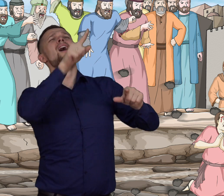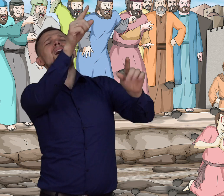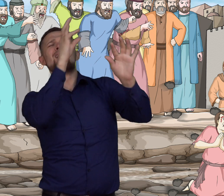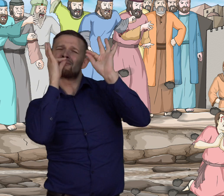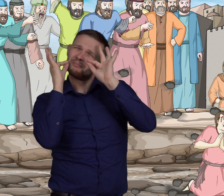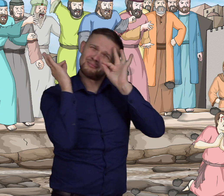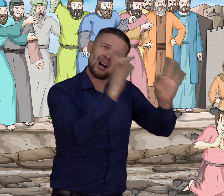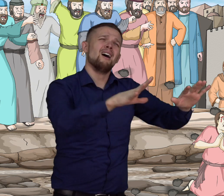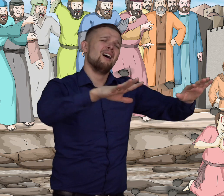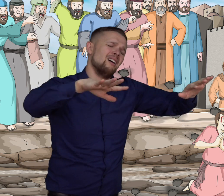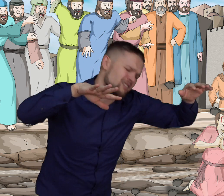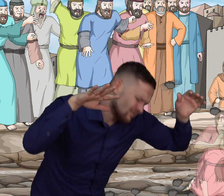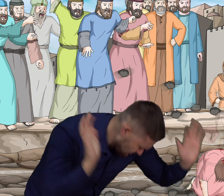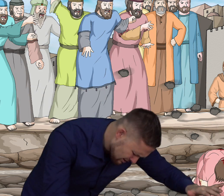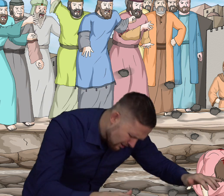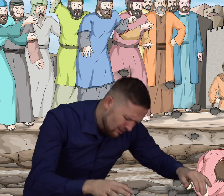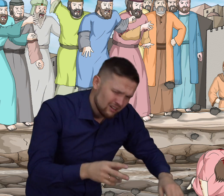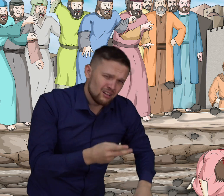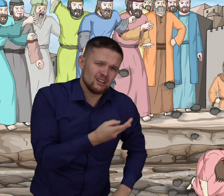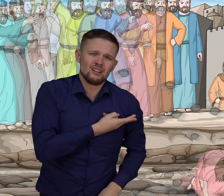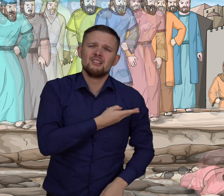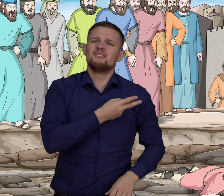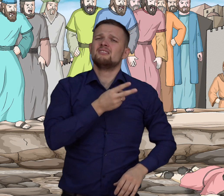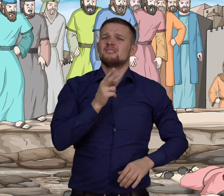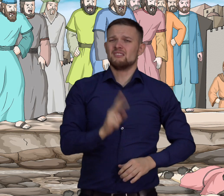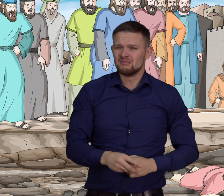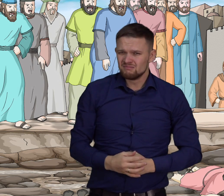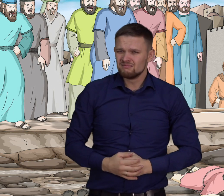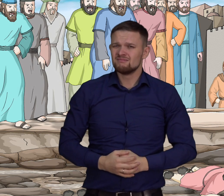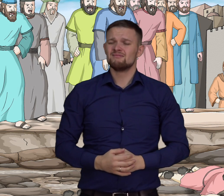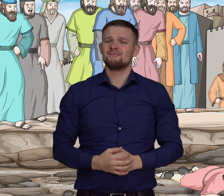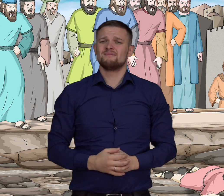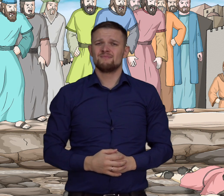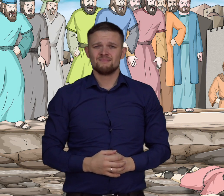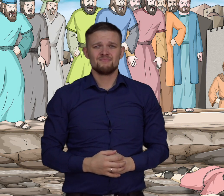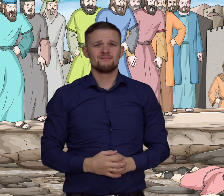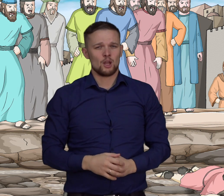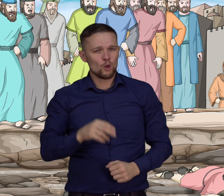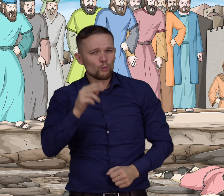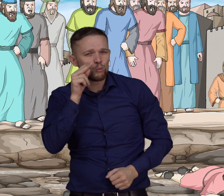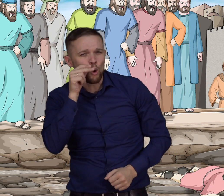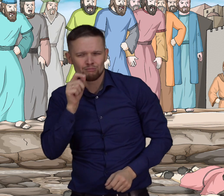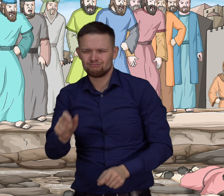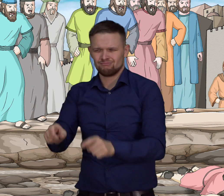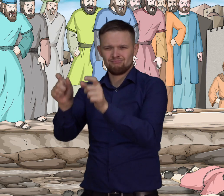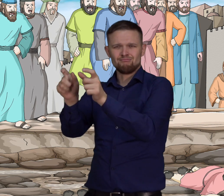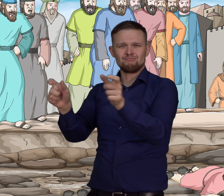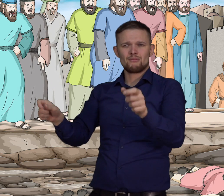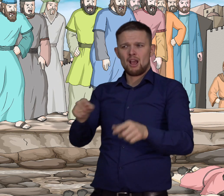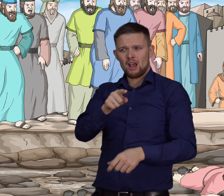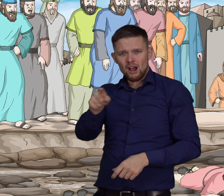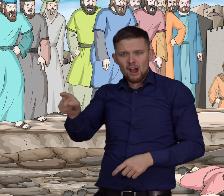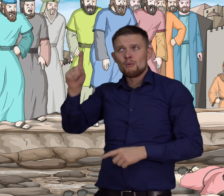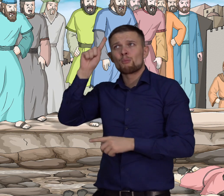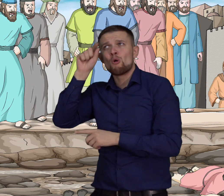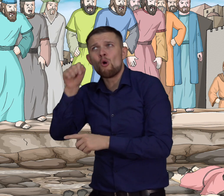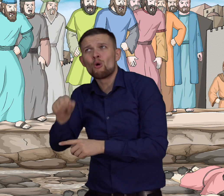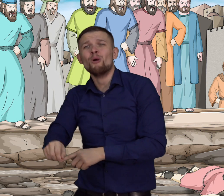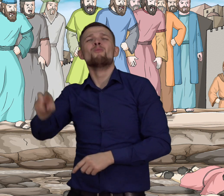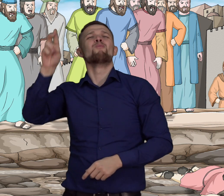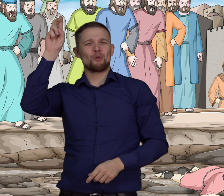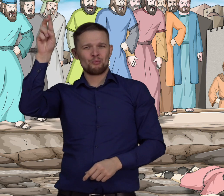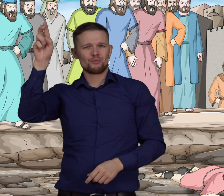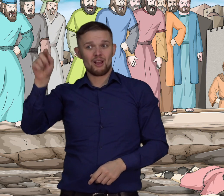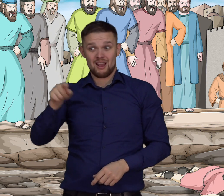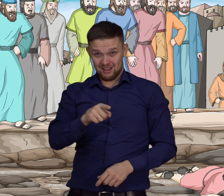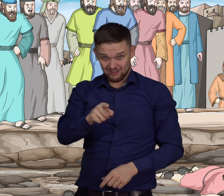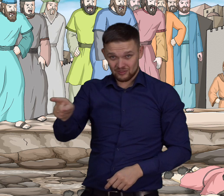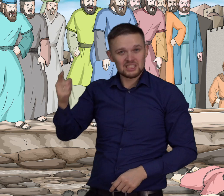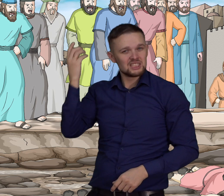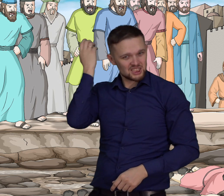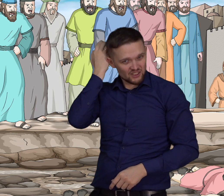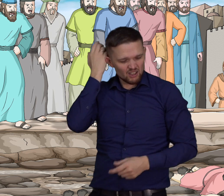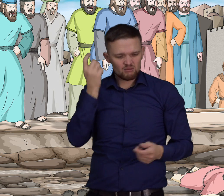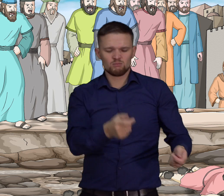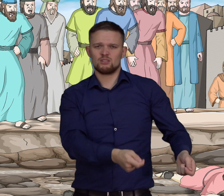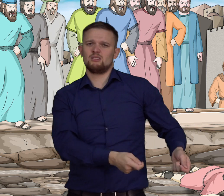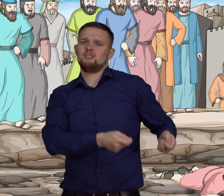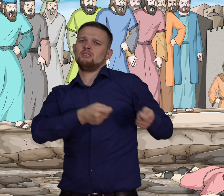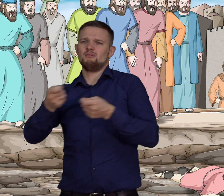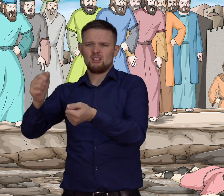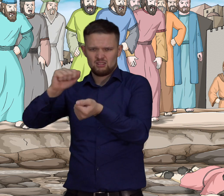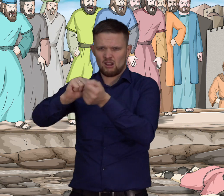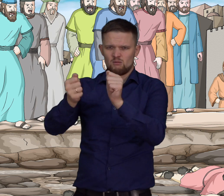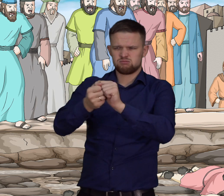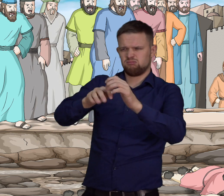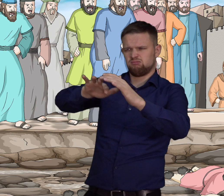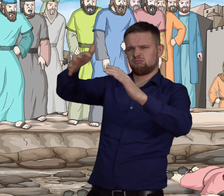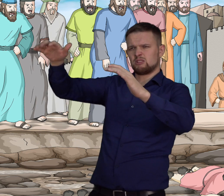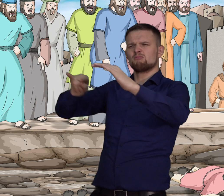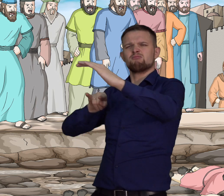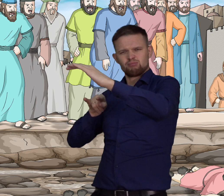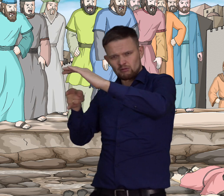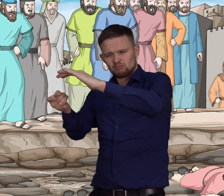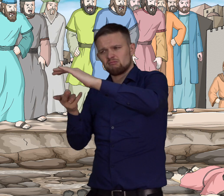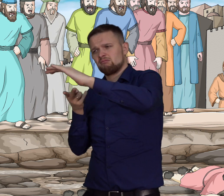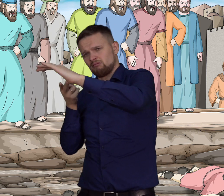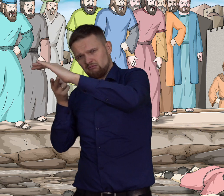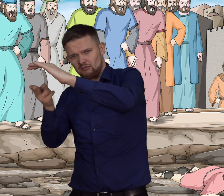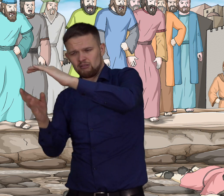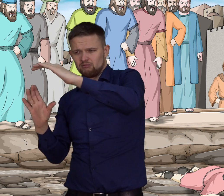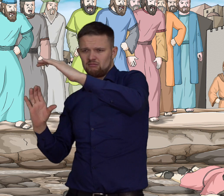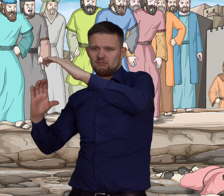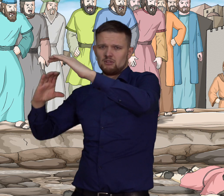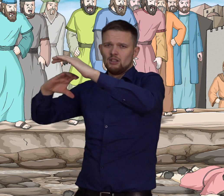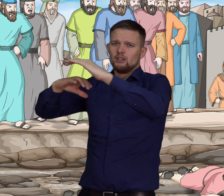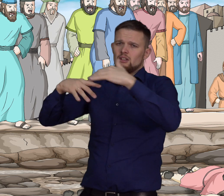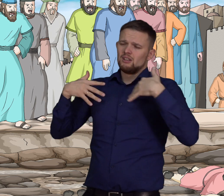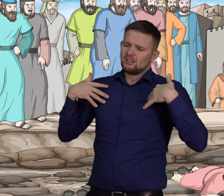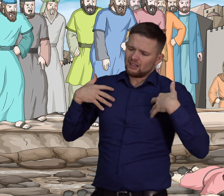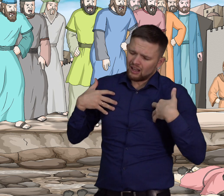And when he had said this, he fell asleep.